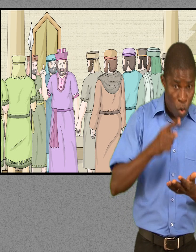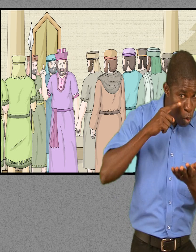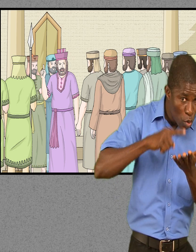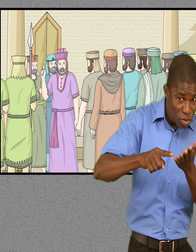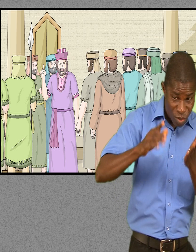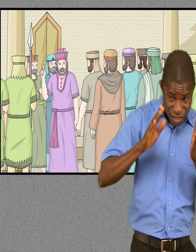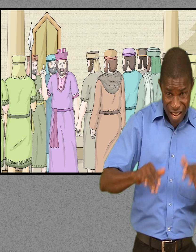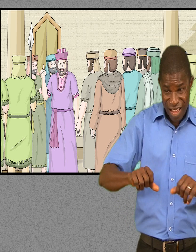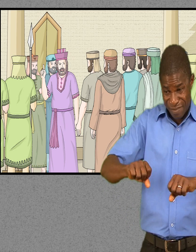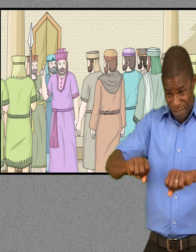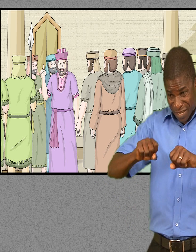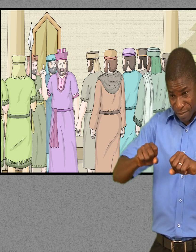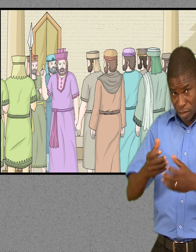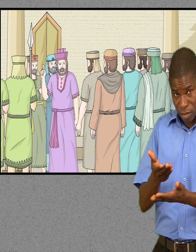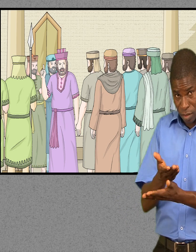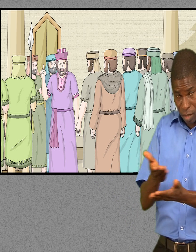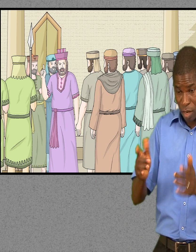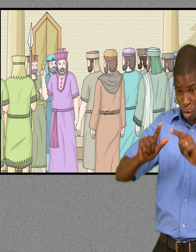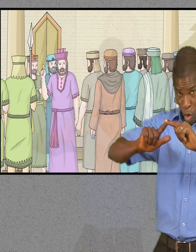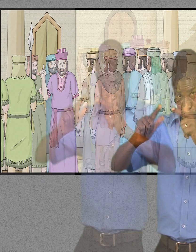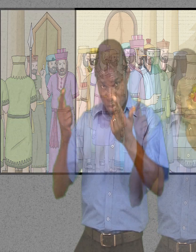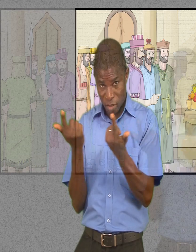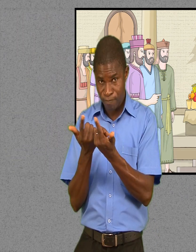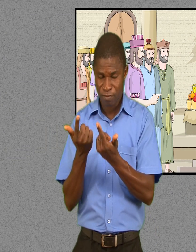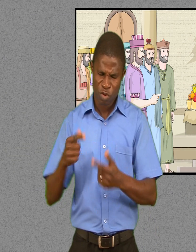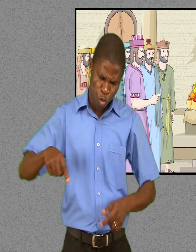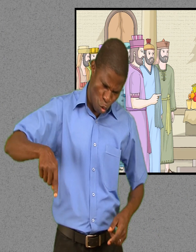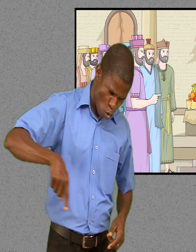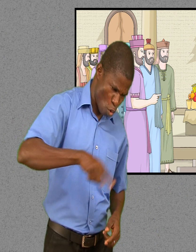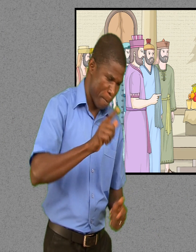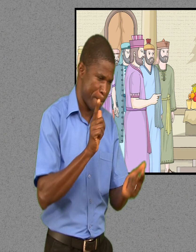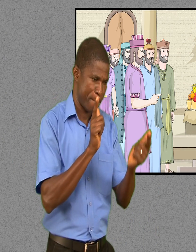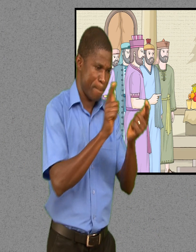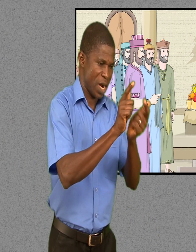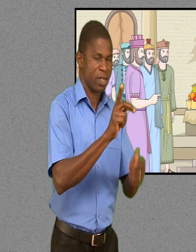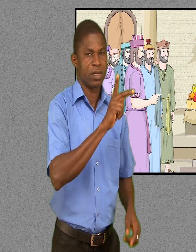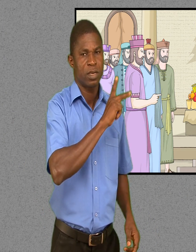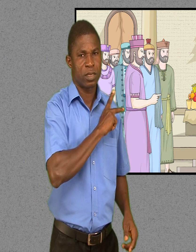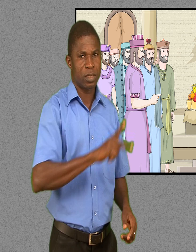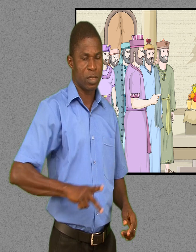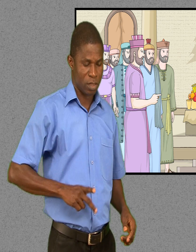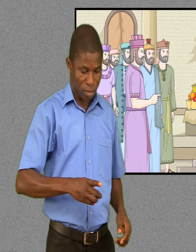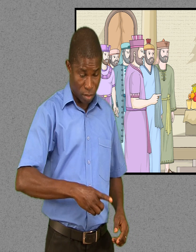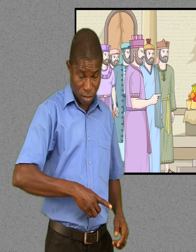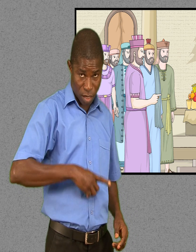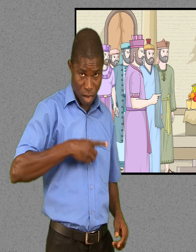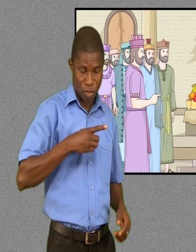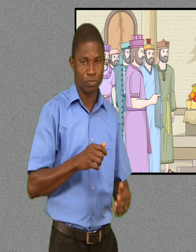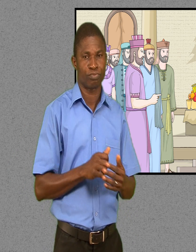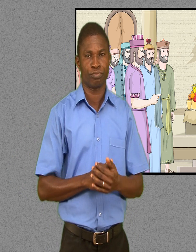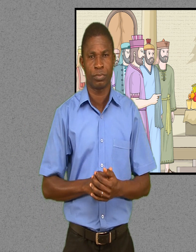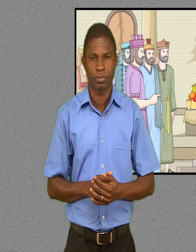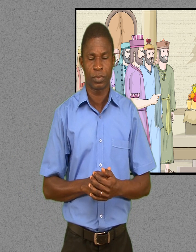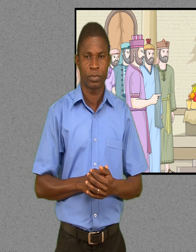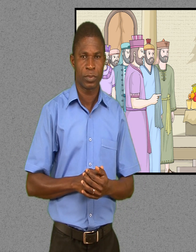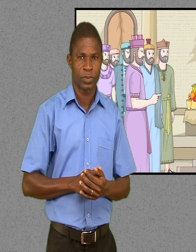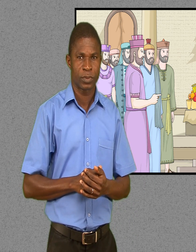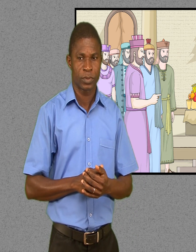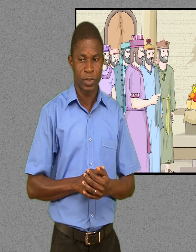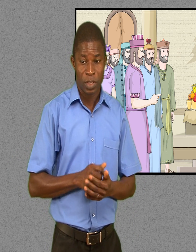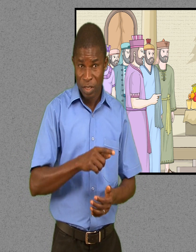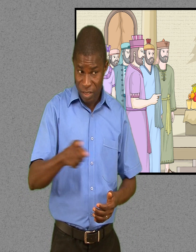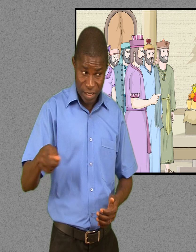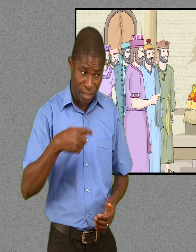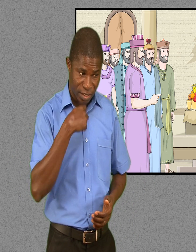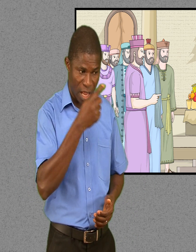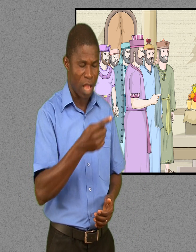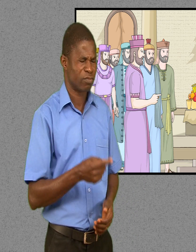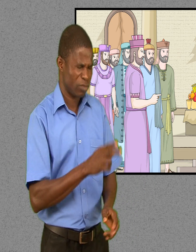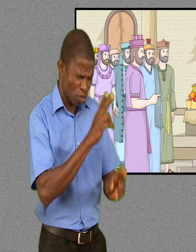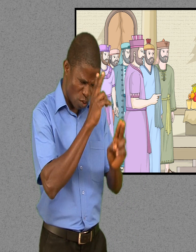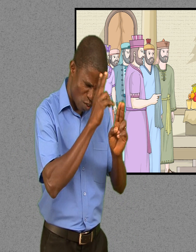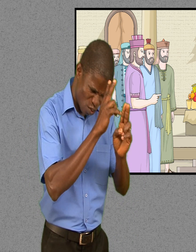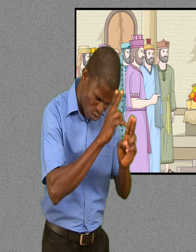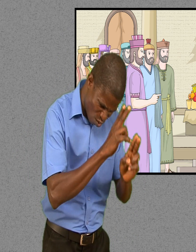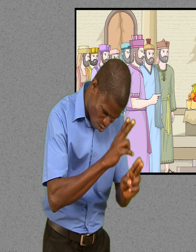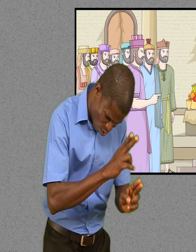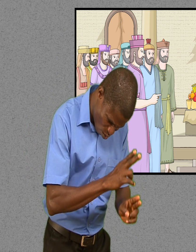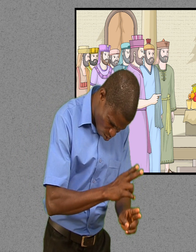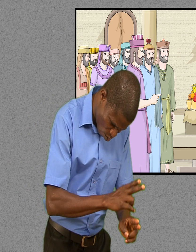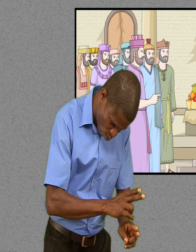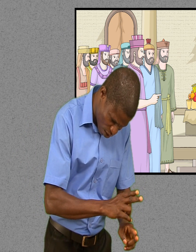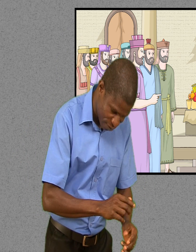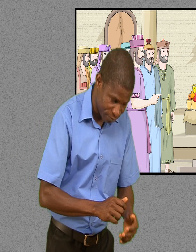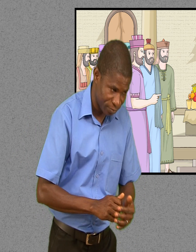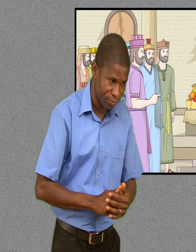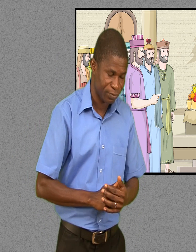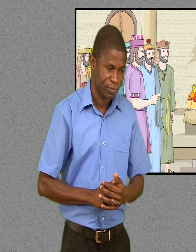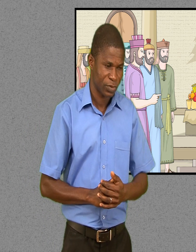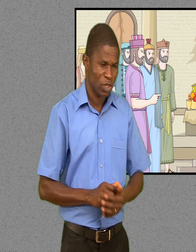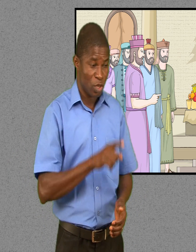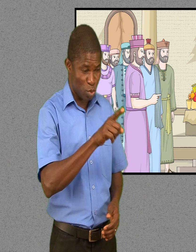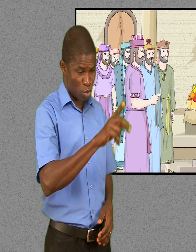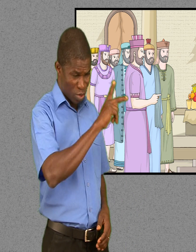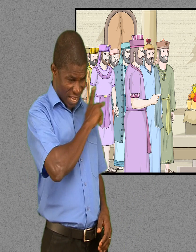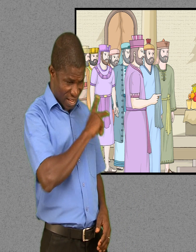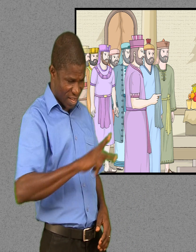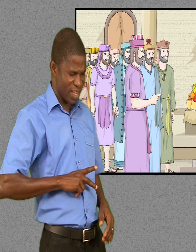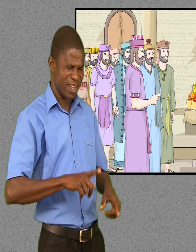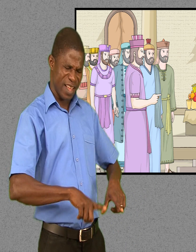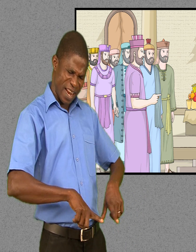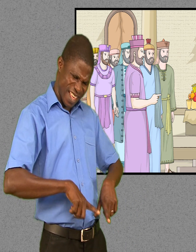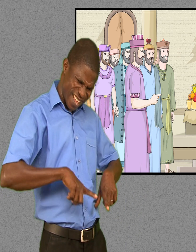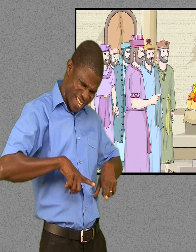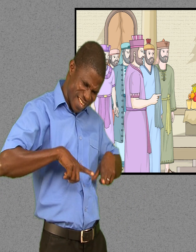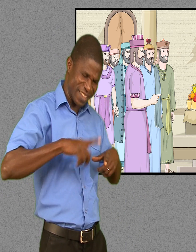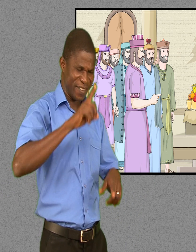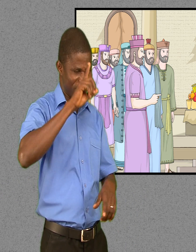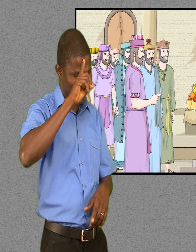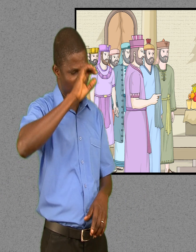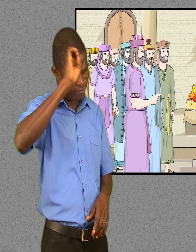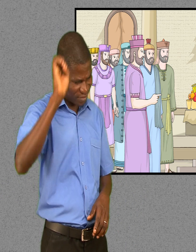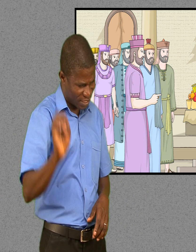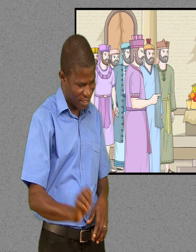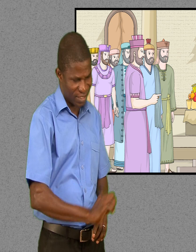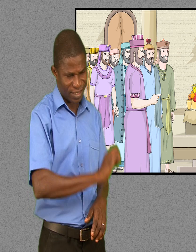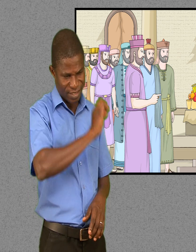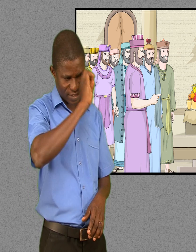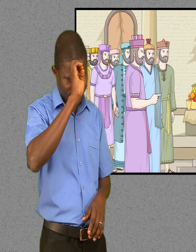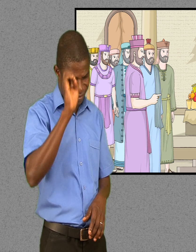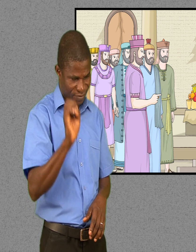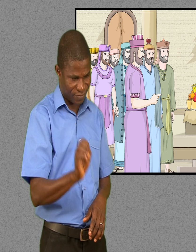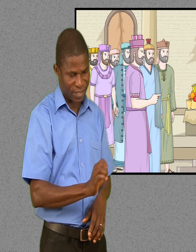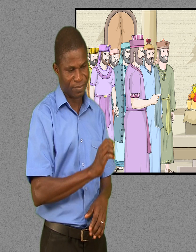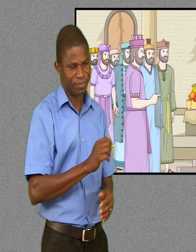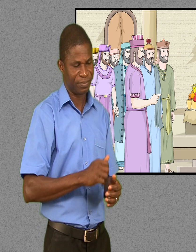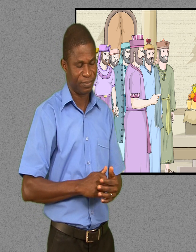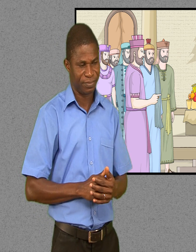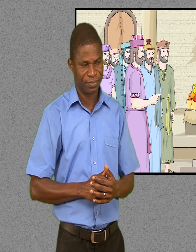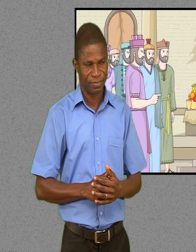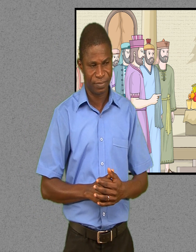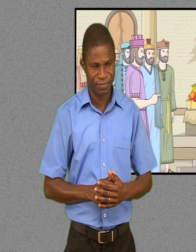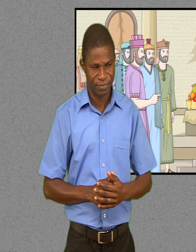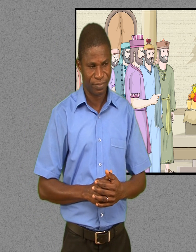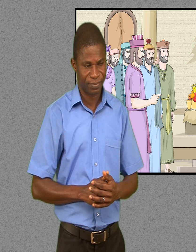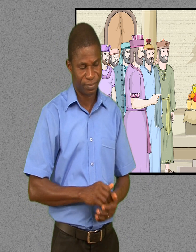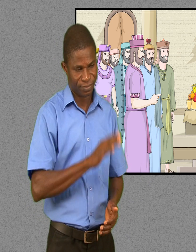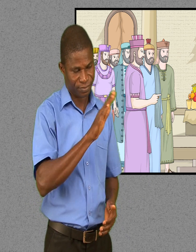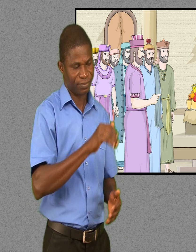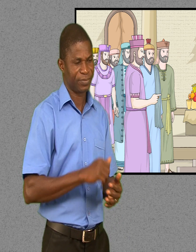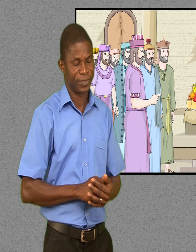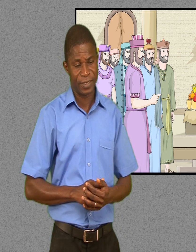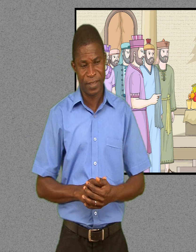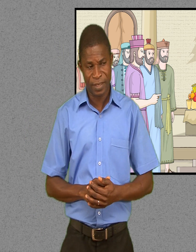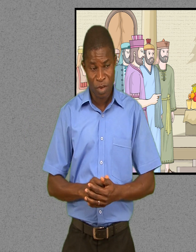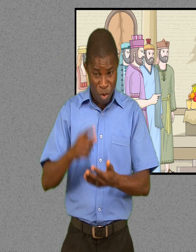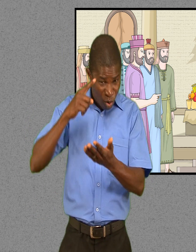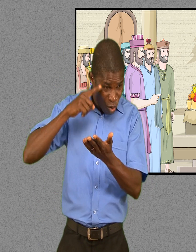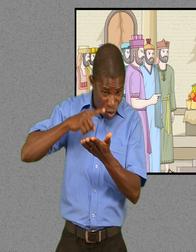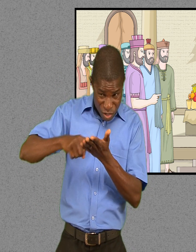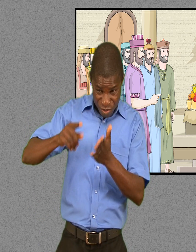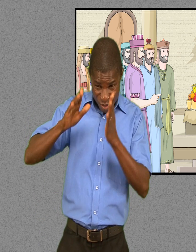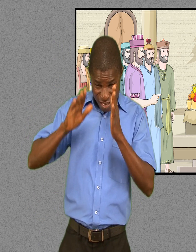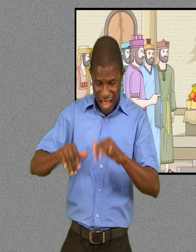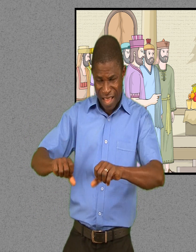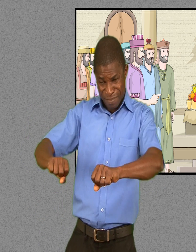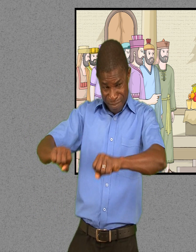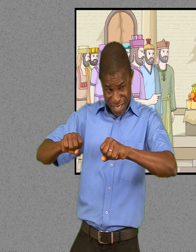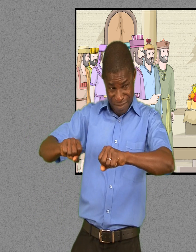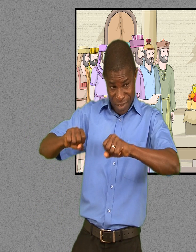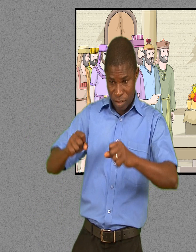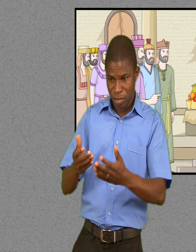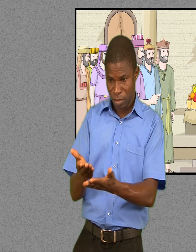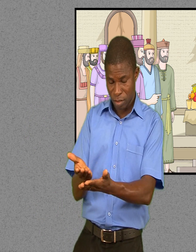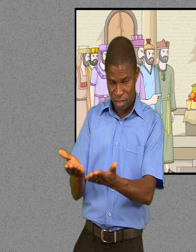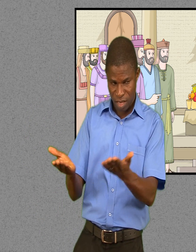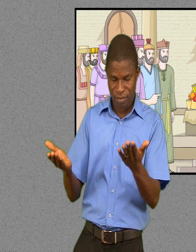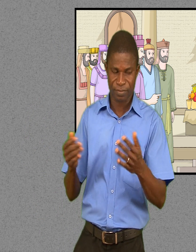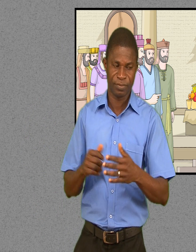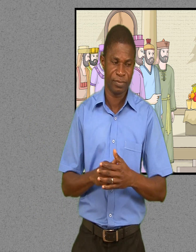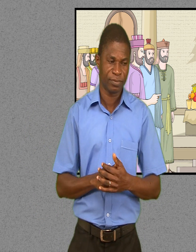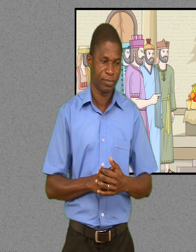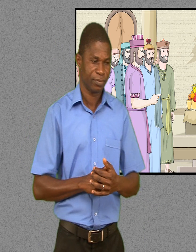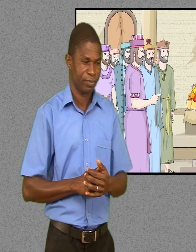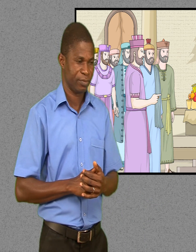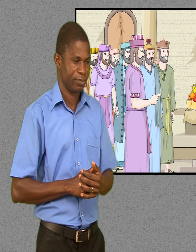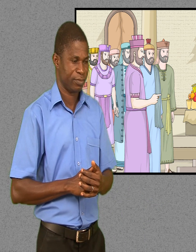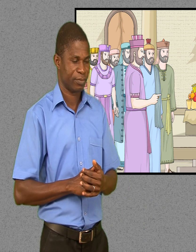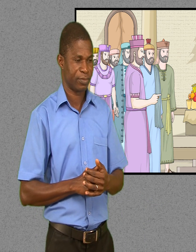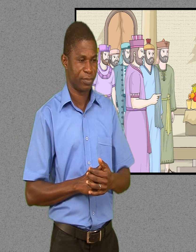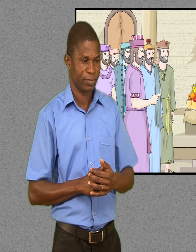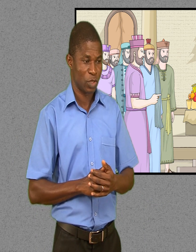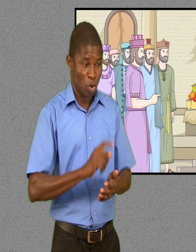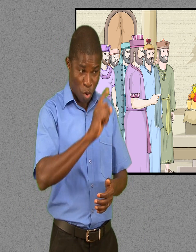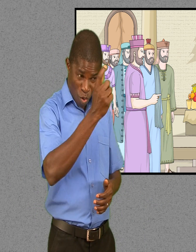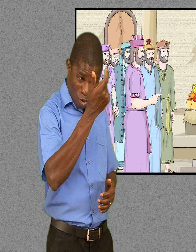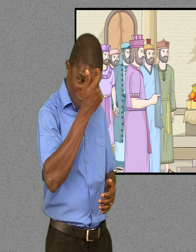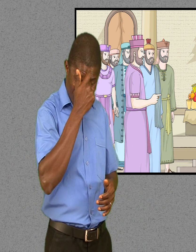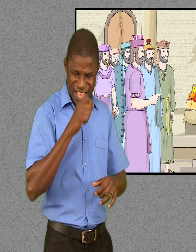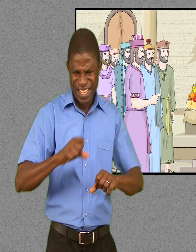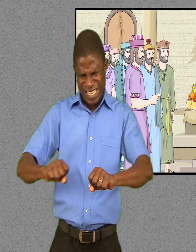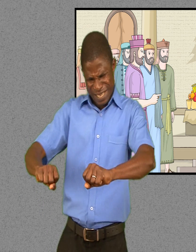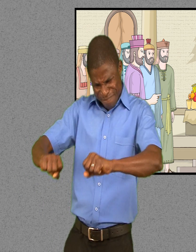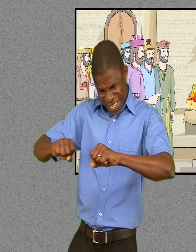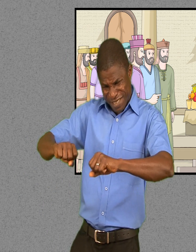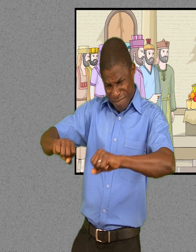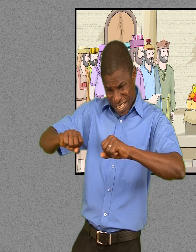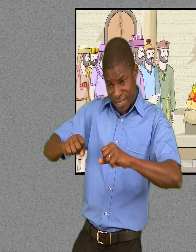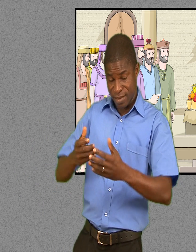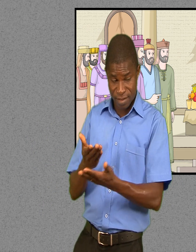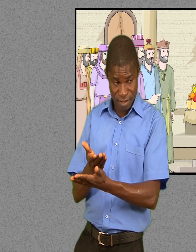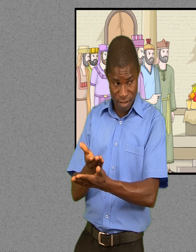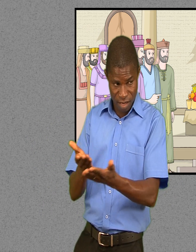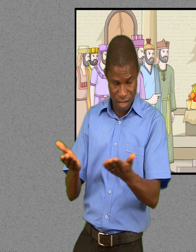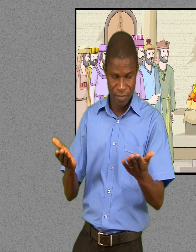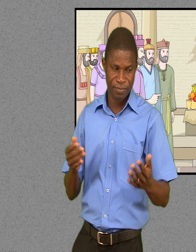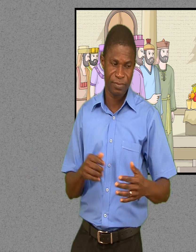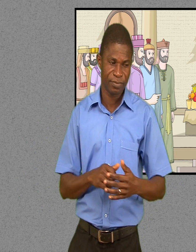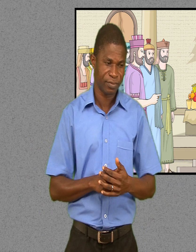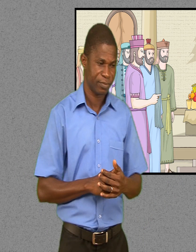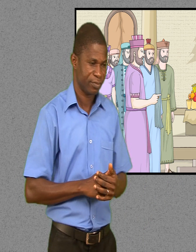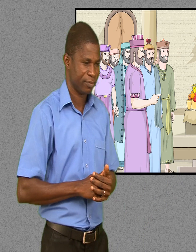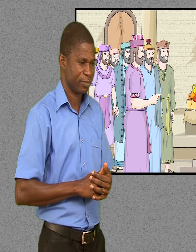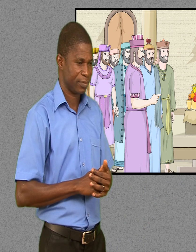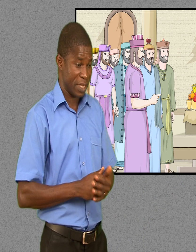So the administrators and satraps went together to the king and said, “O King Darius, may you live forever!